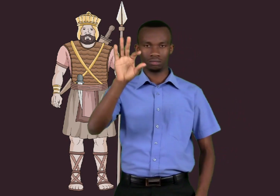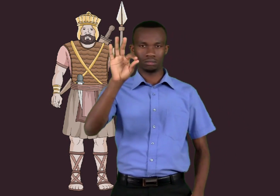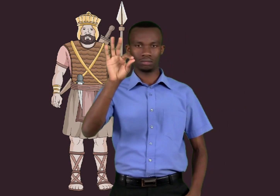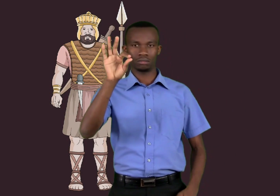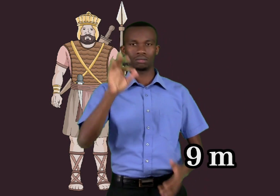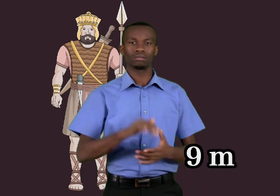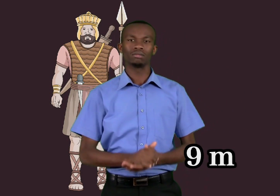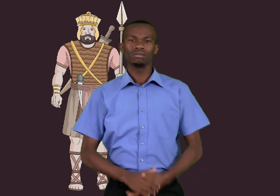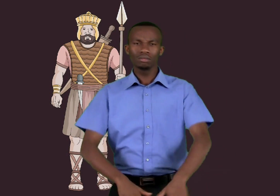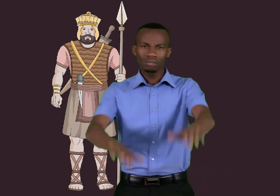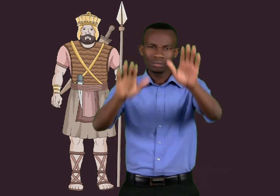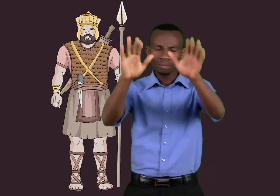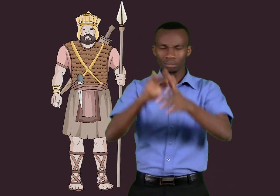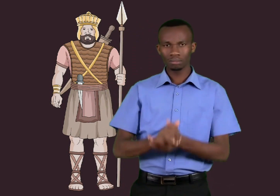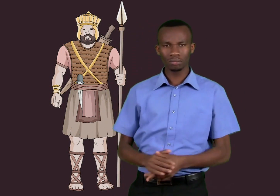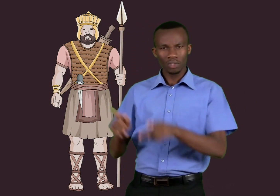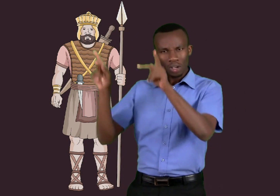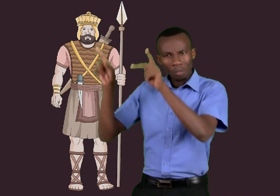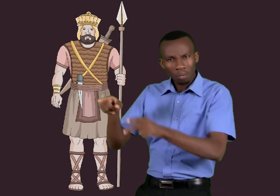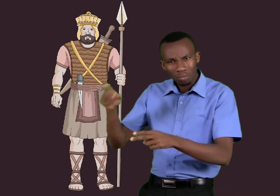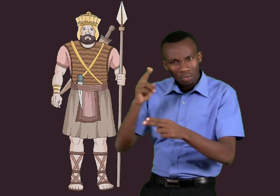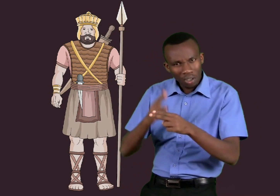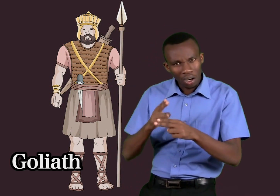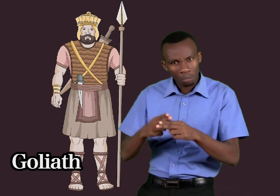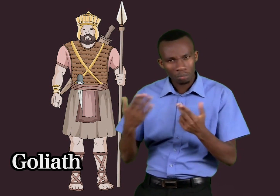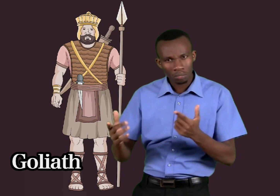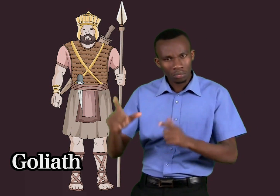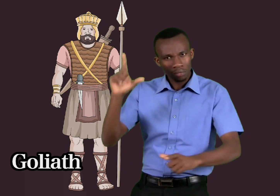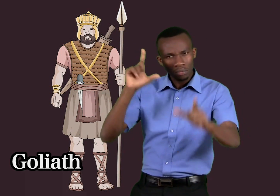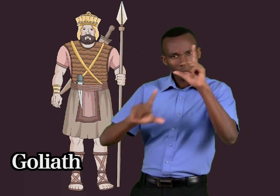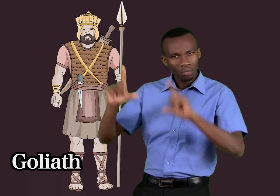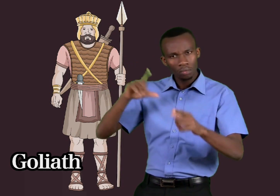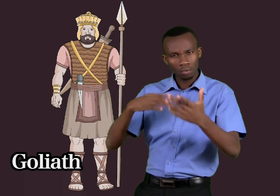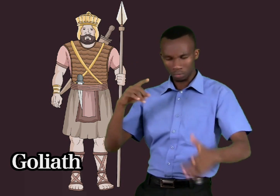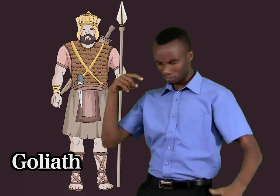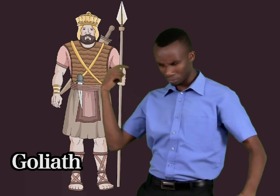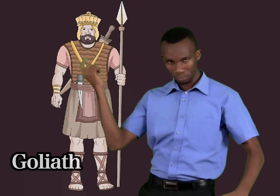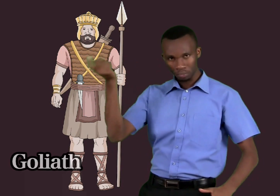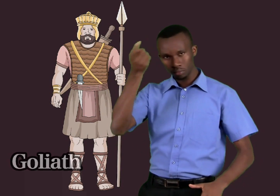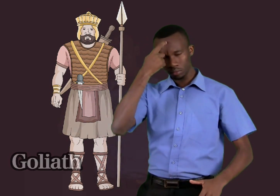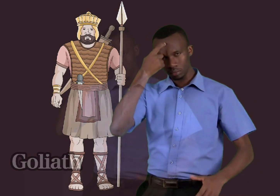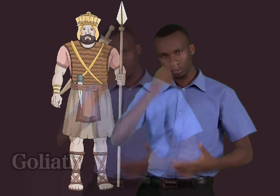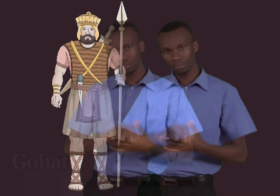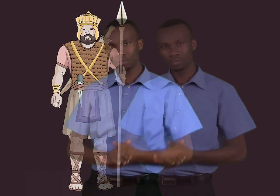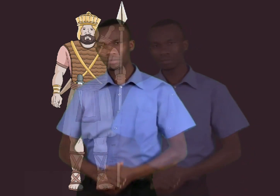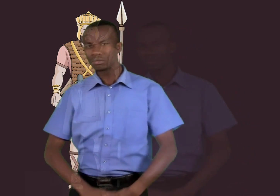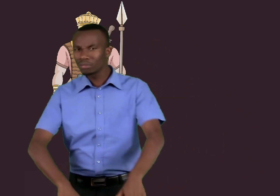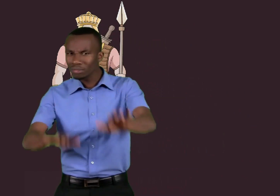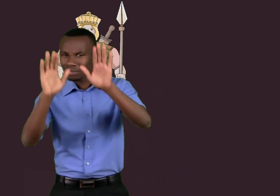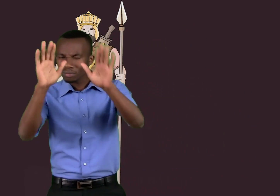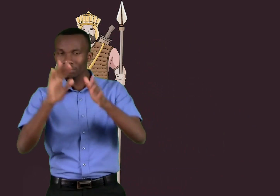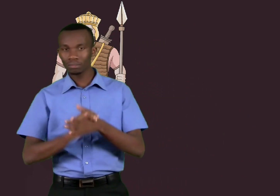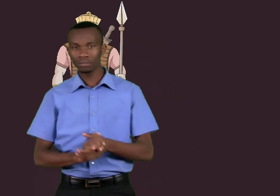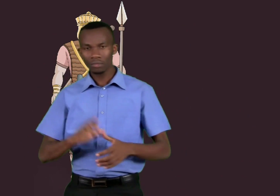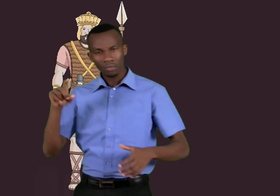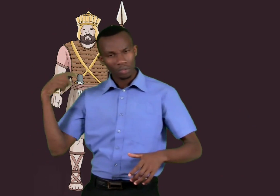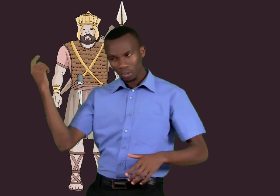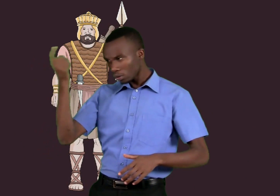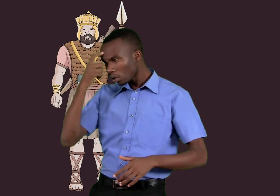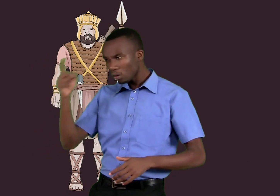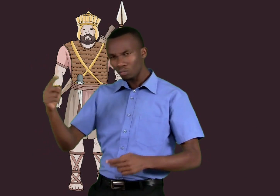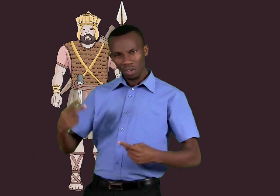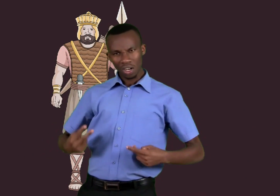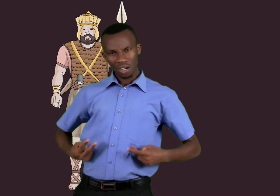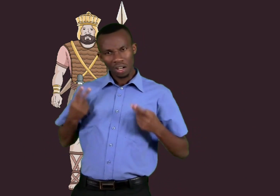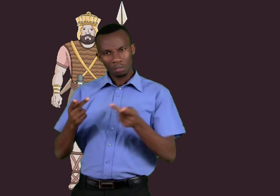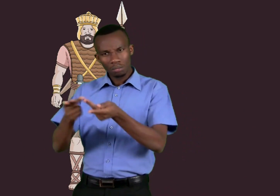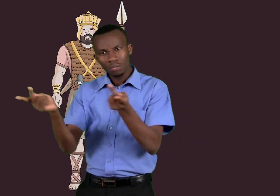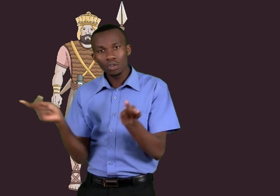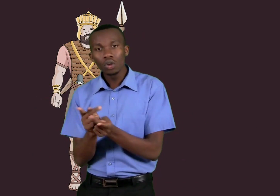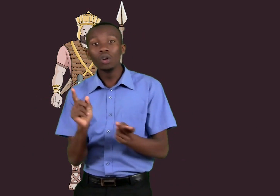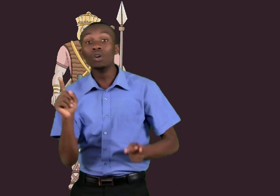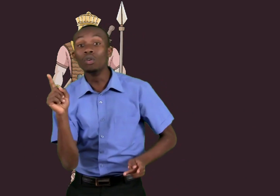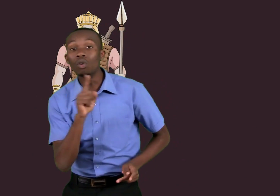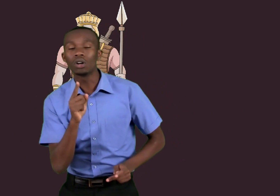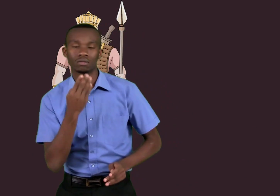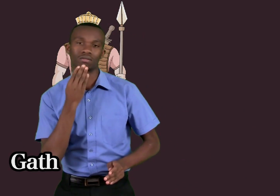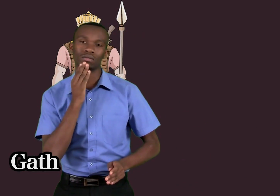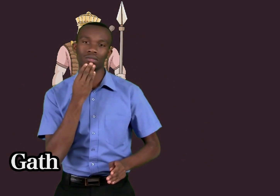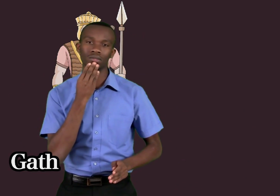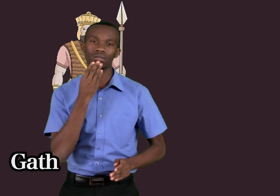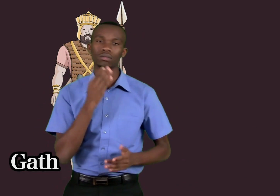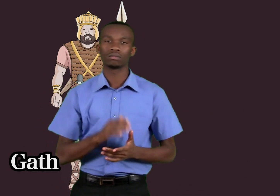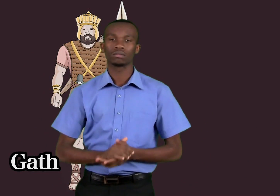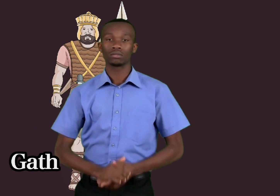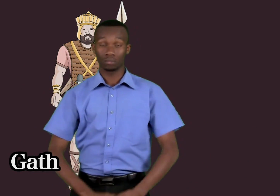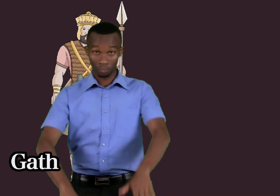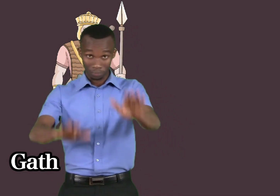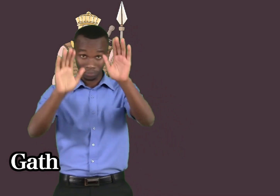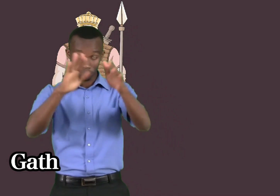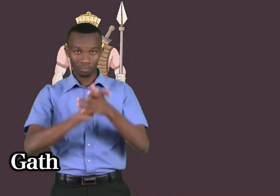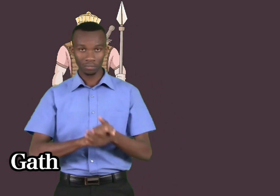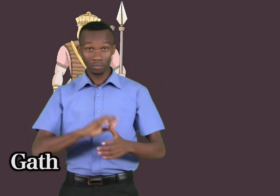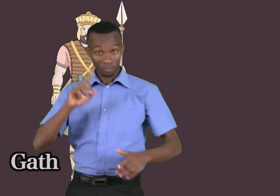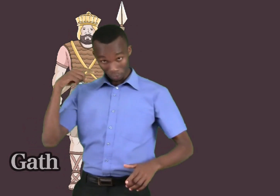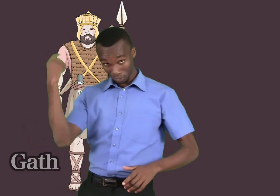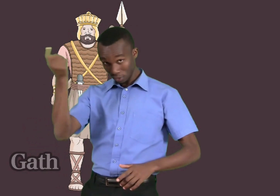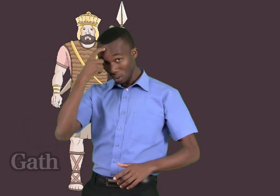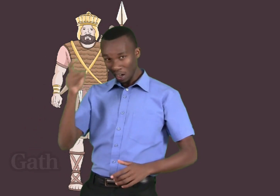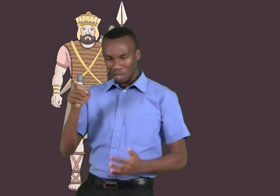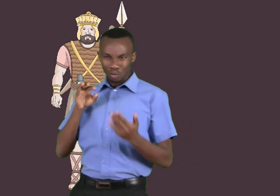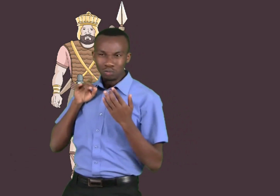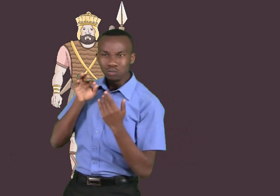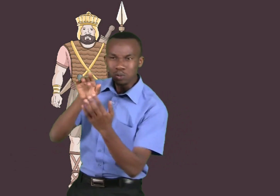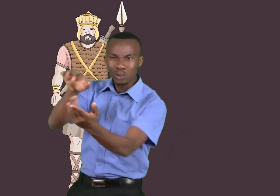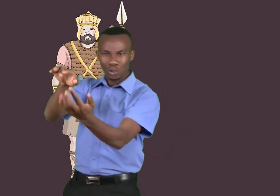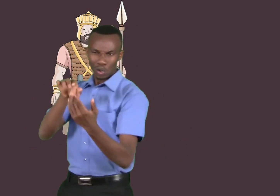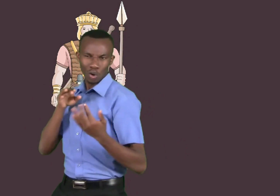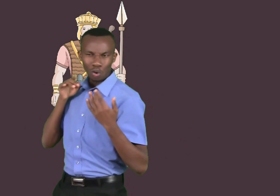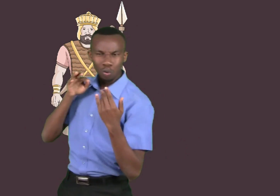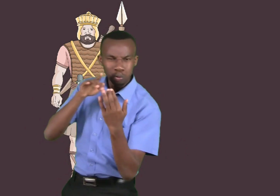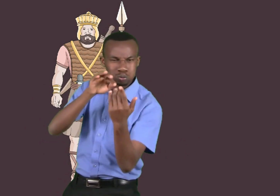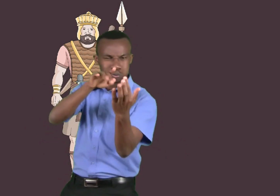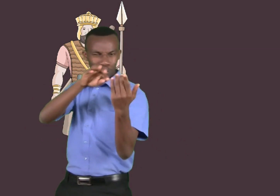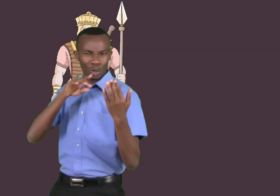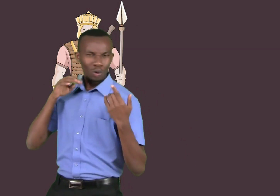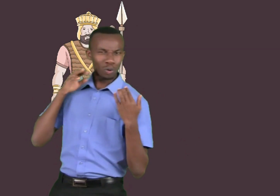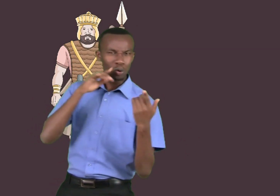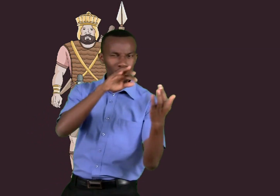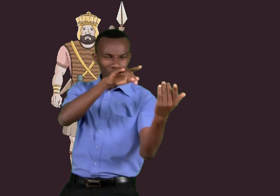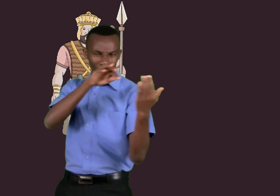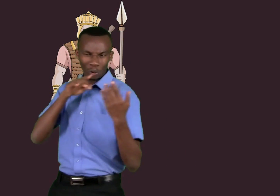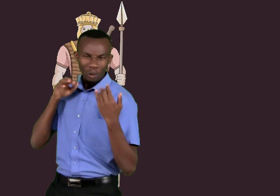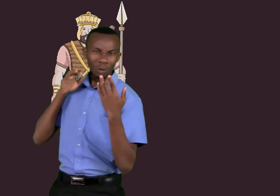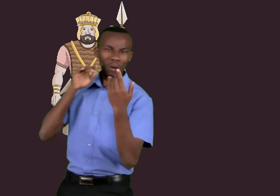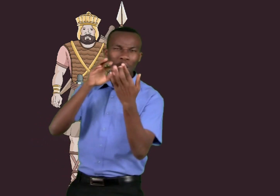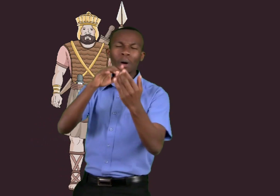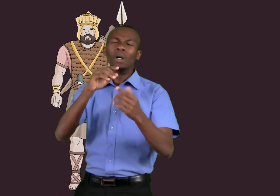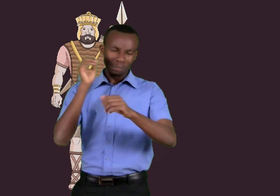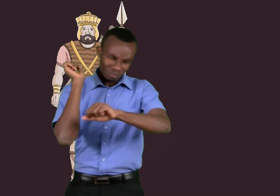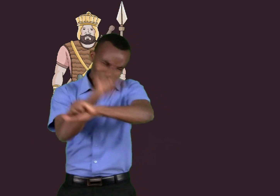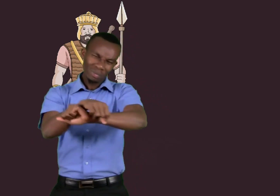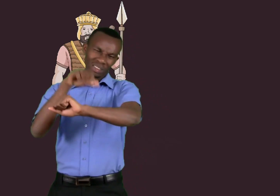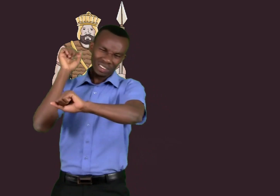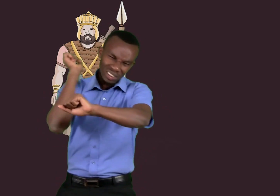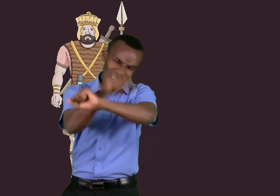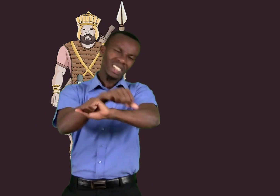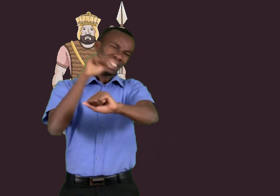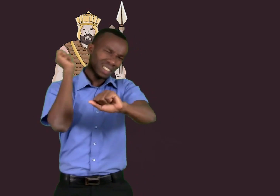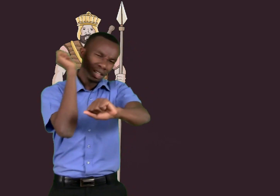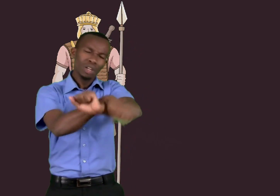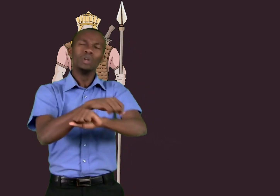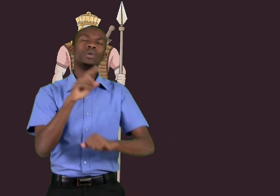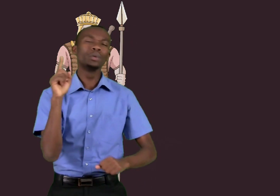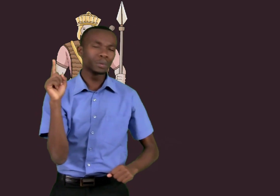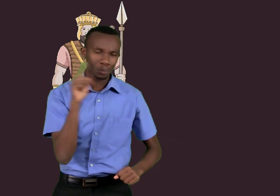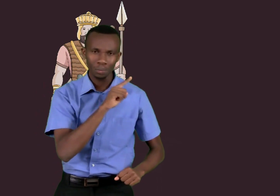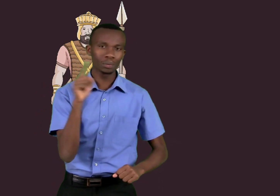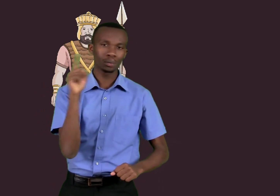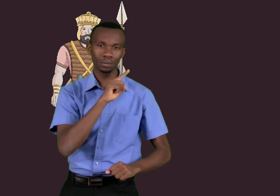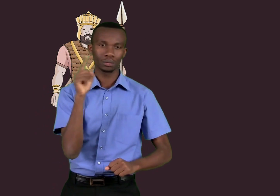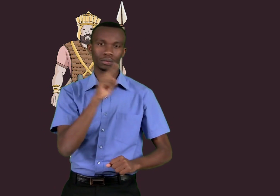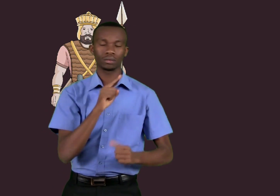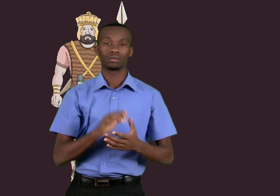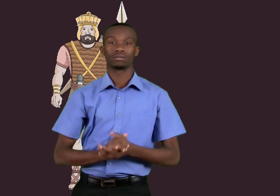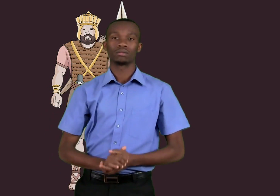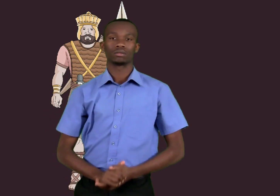He was six cubits and a span in height, and he had a bronze helmet on his head.